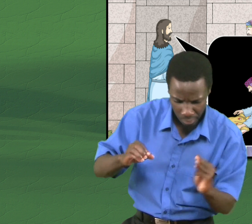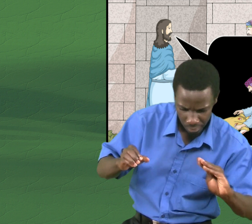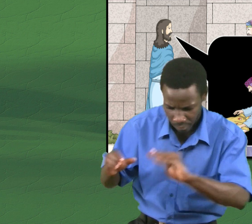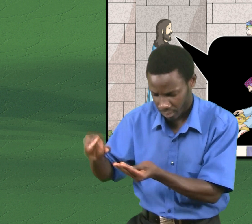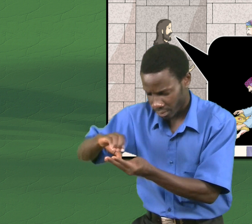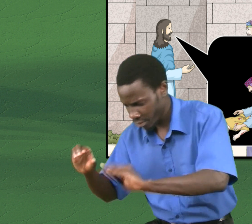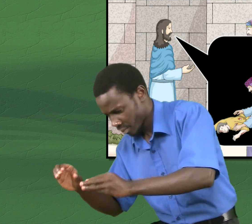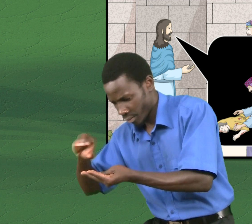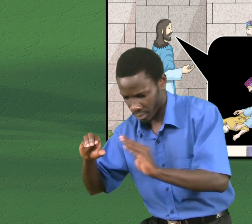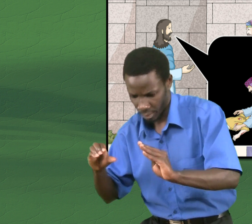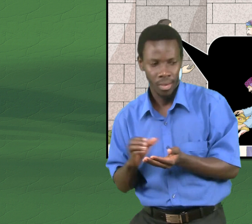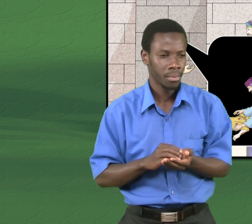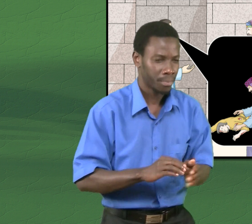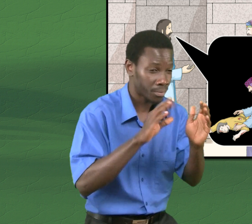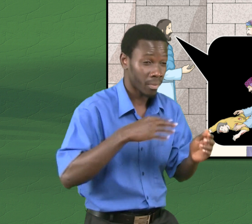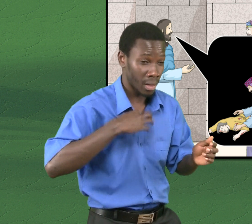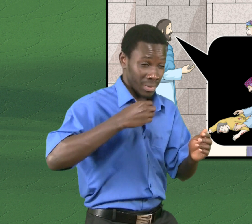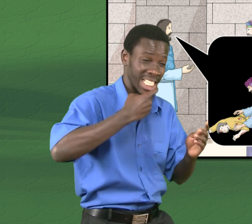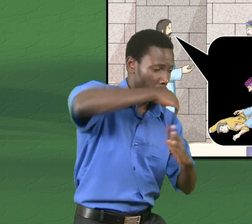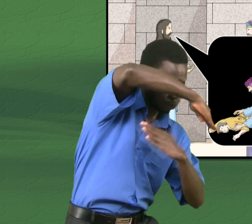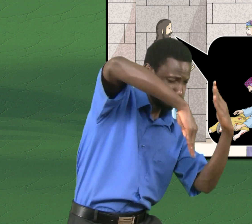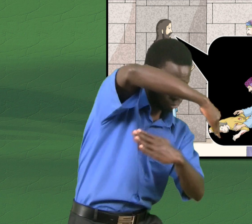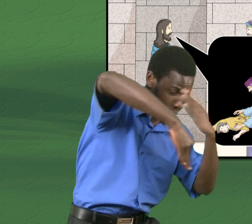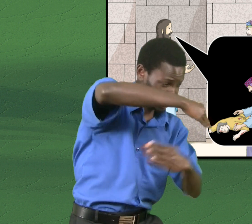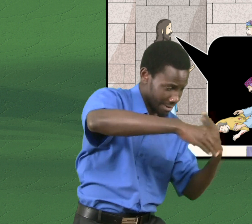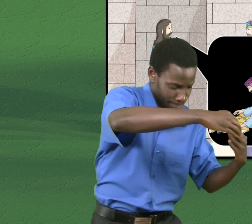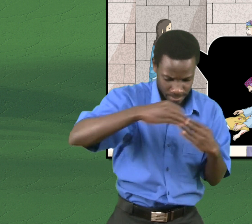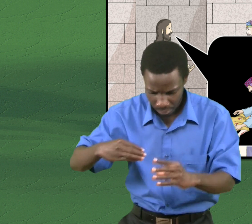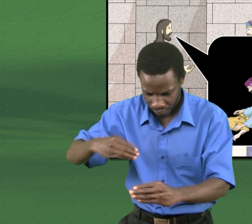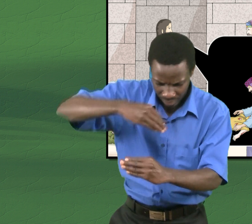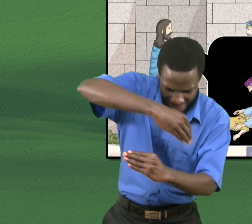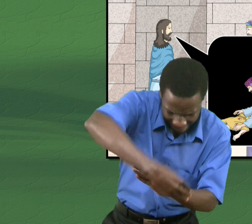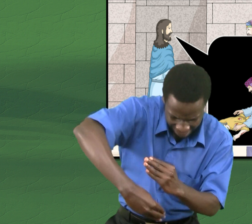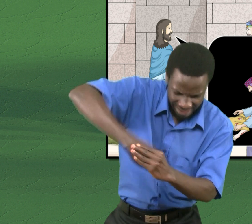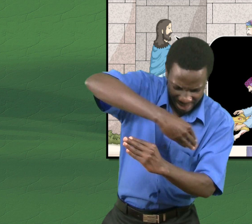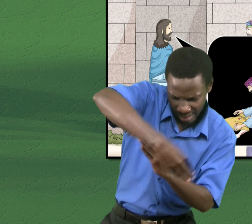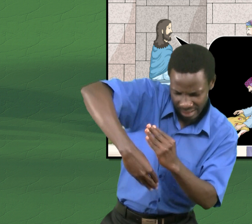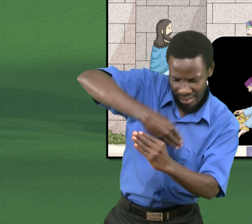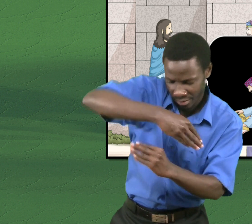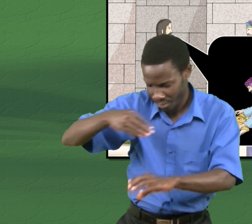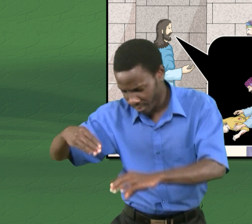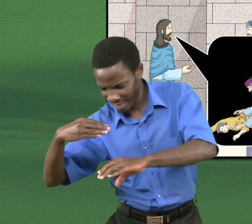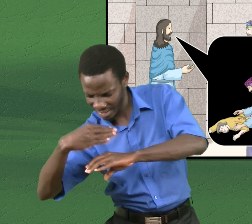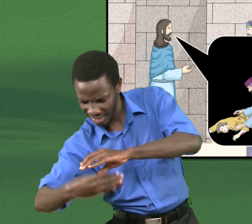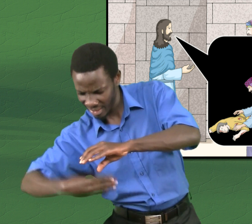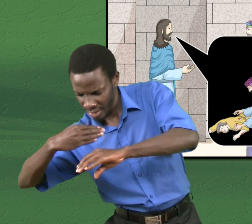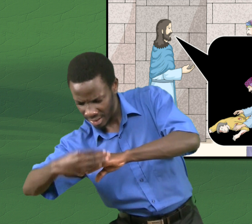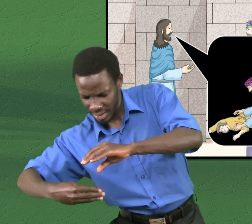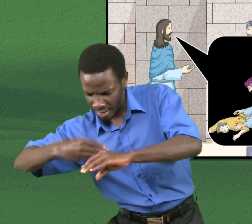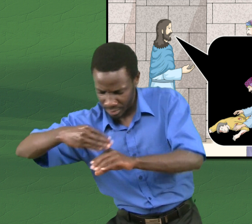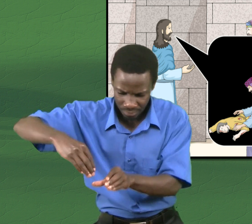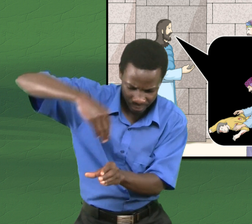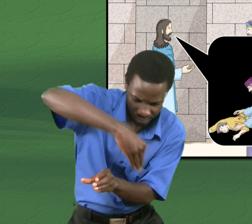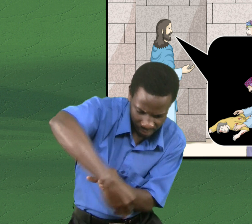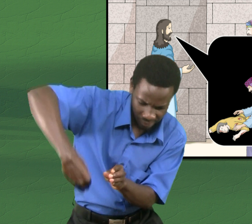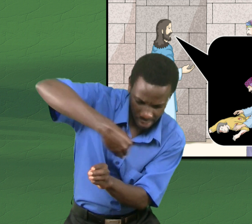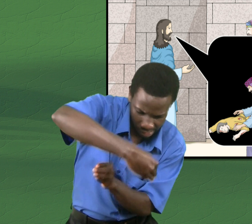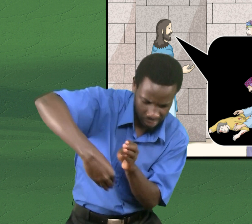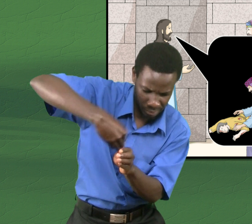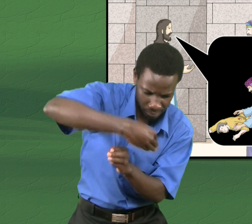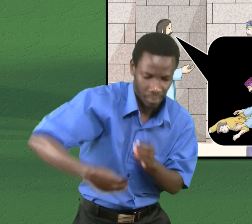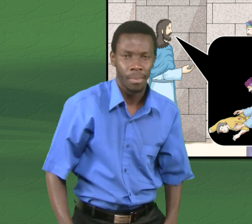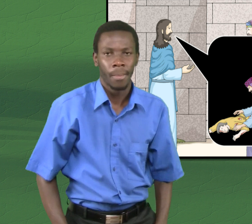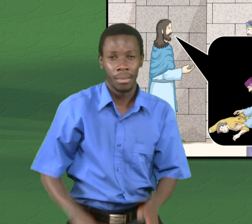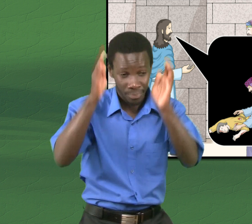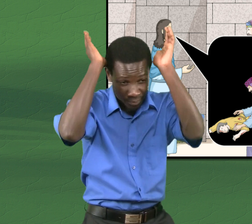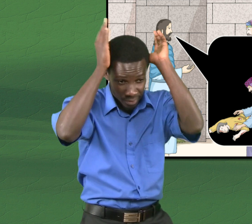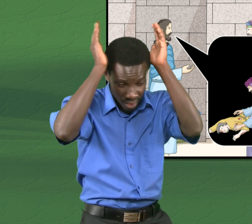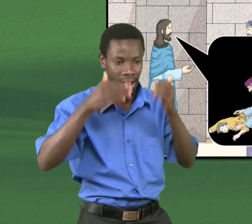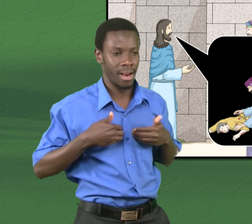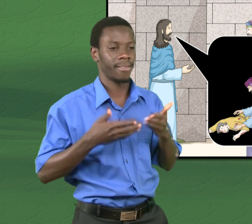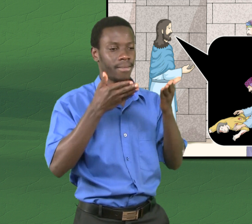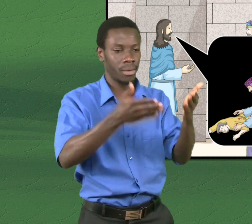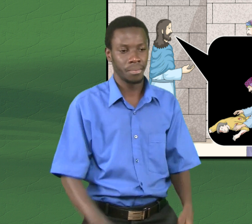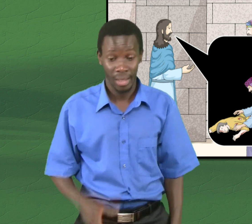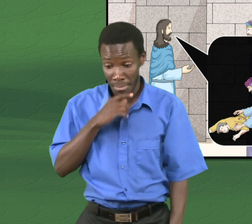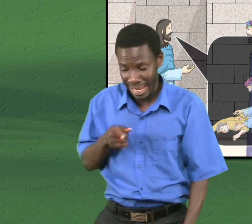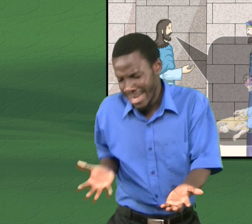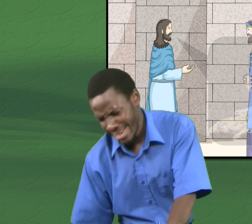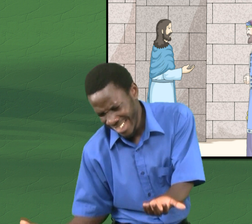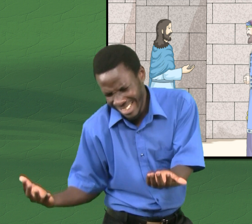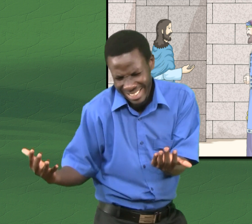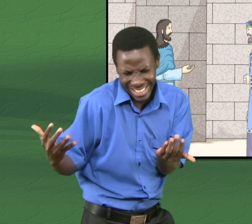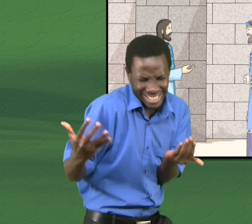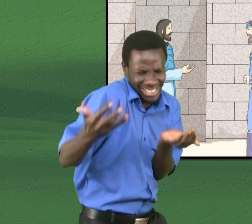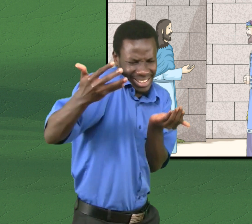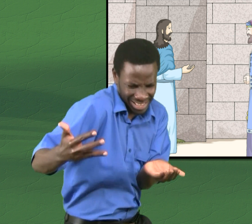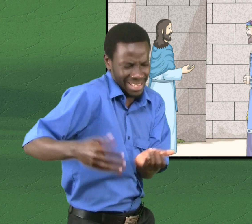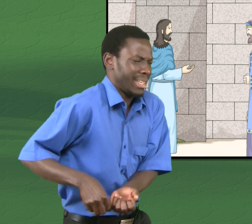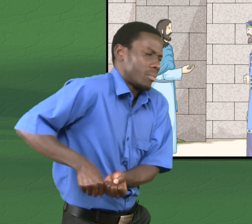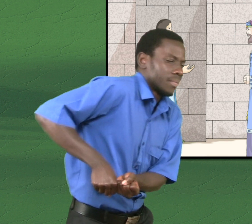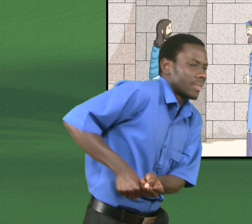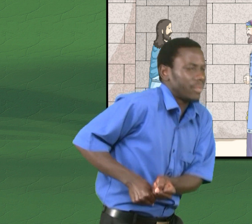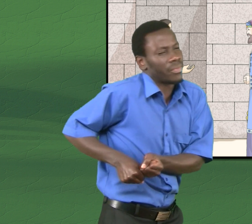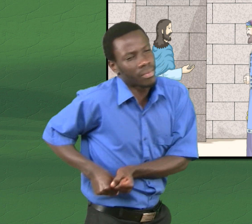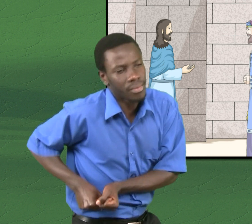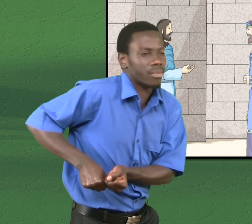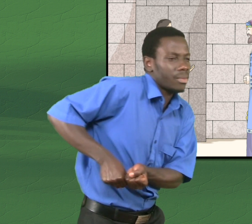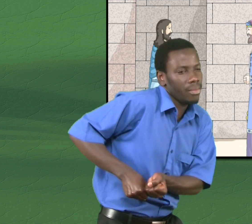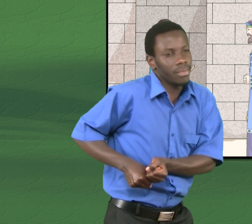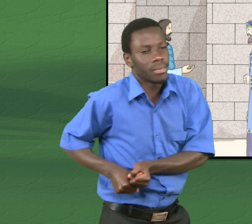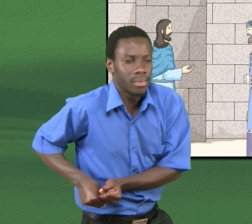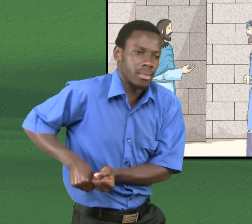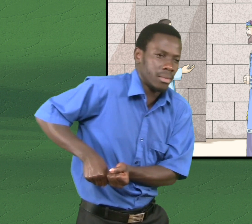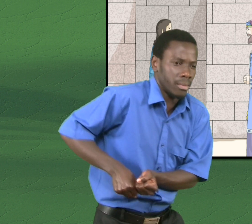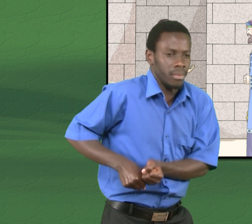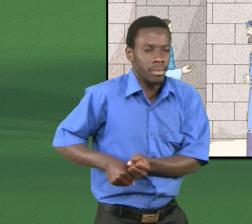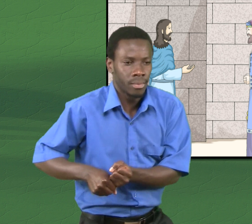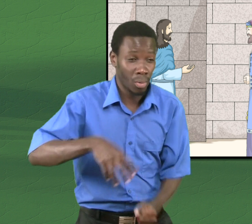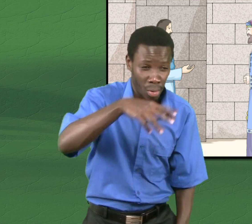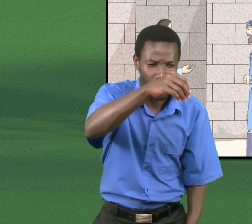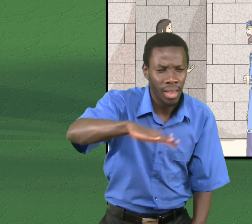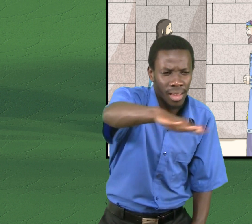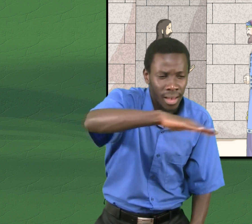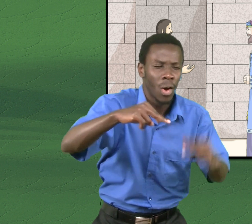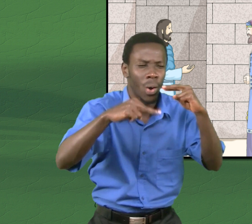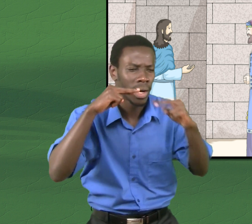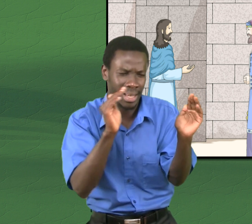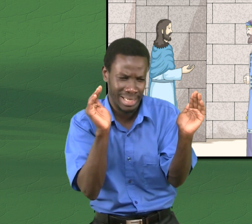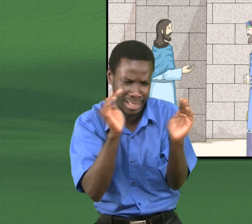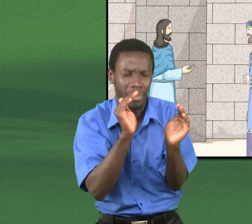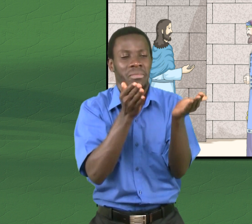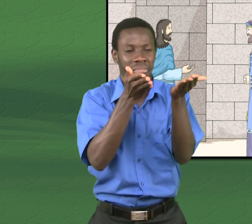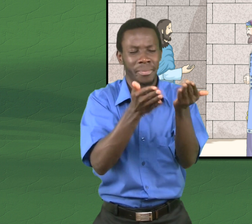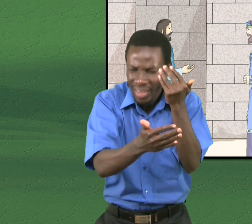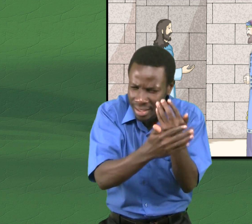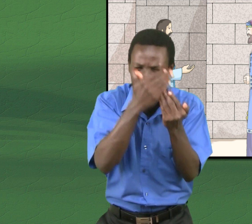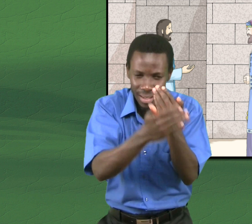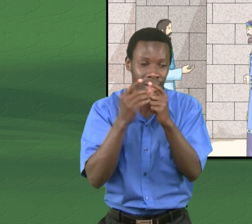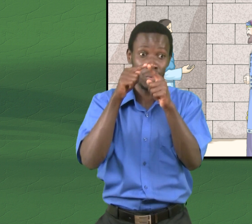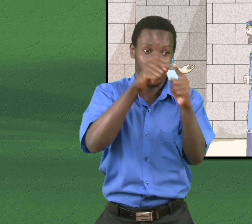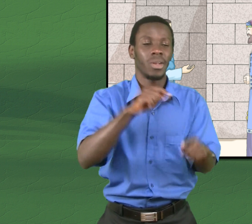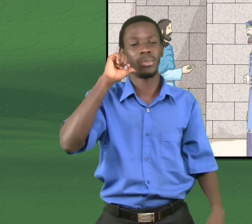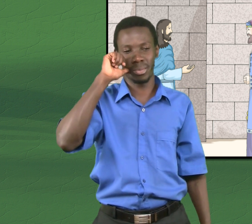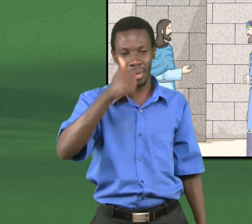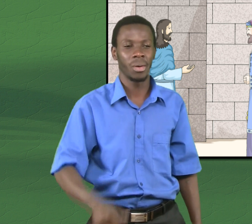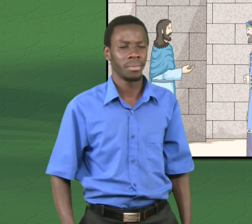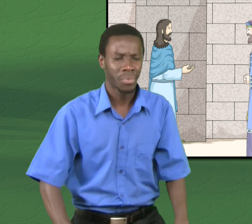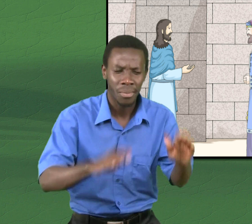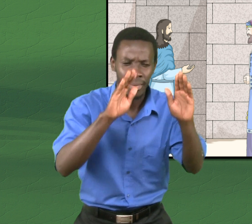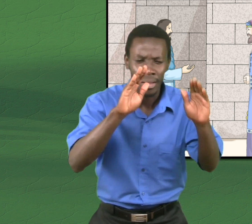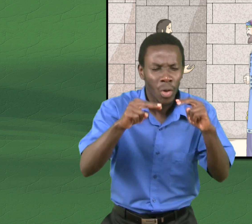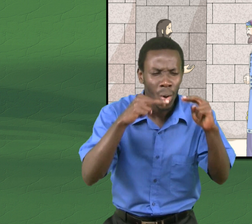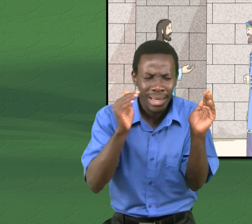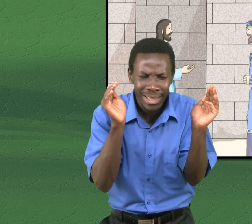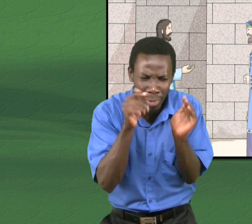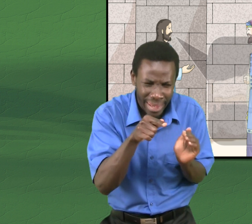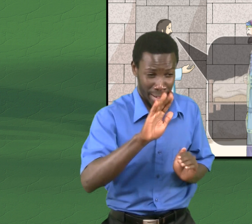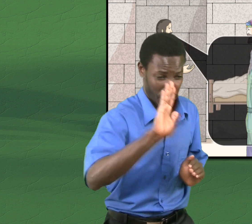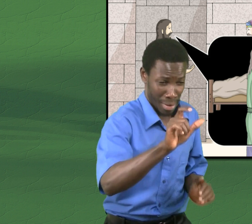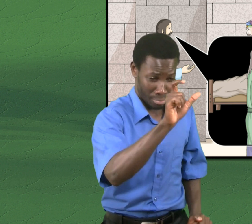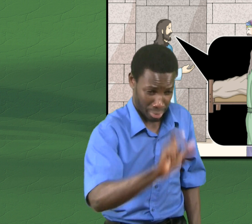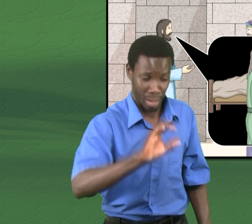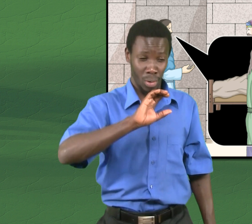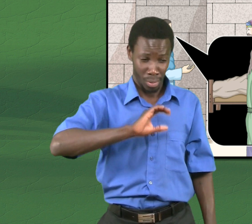Then he put him on his own animal, brought him to an inn, and took care of him.